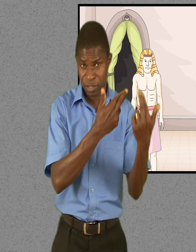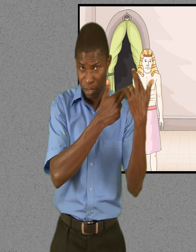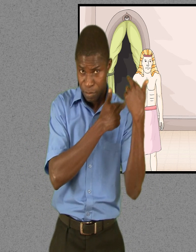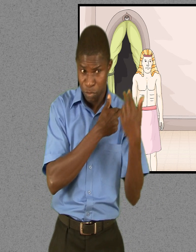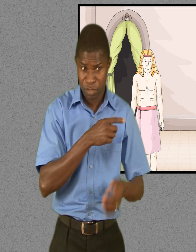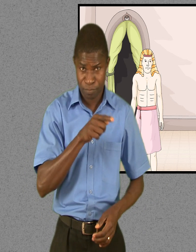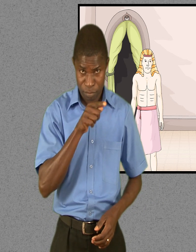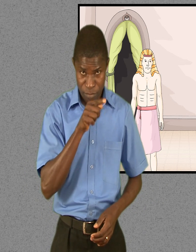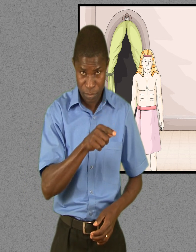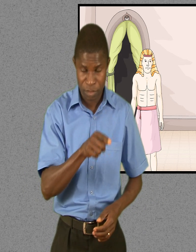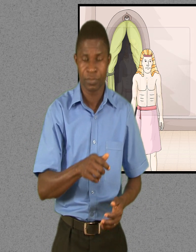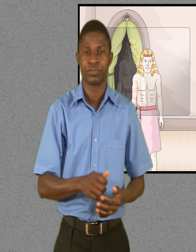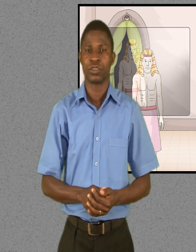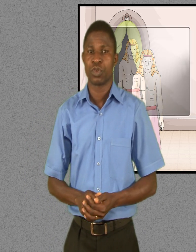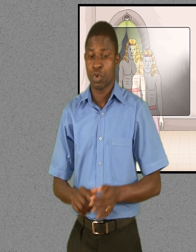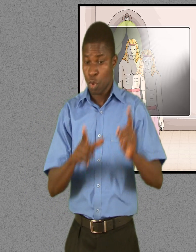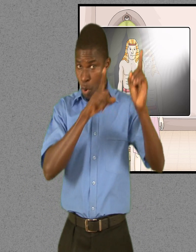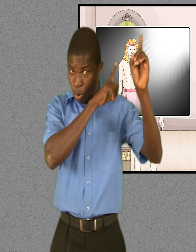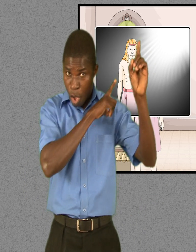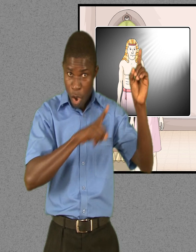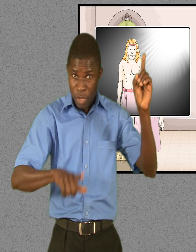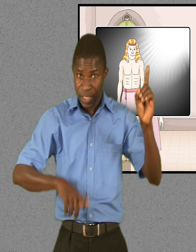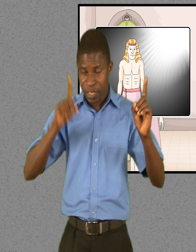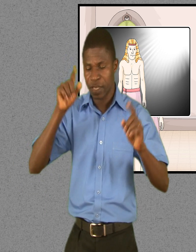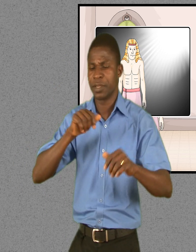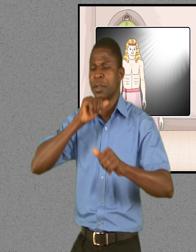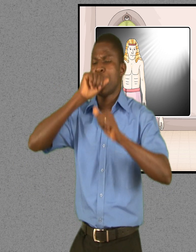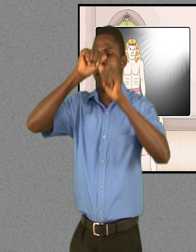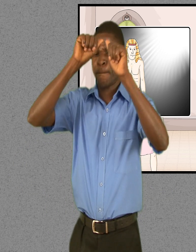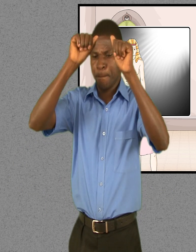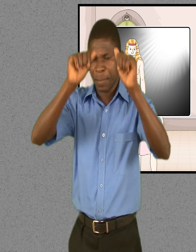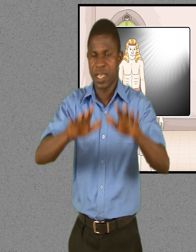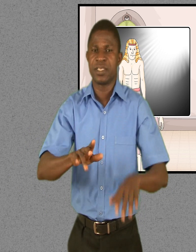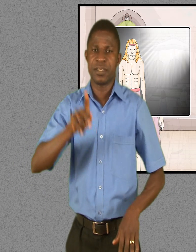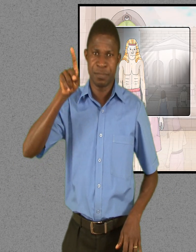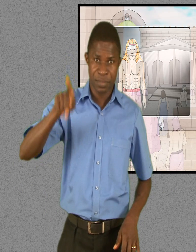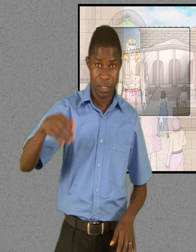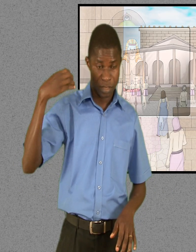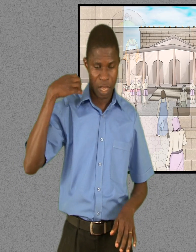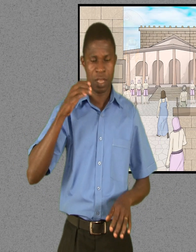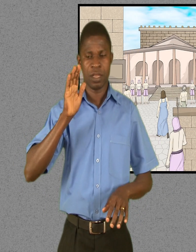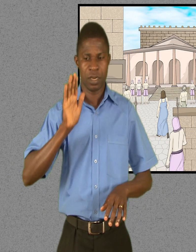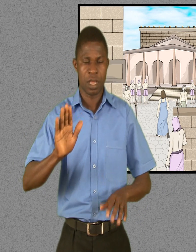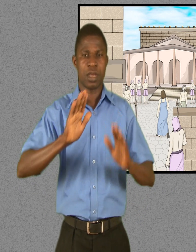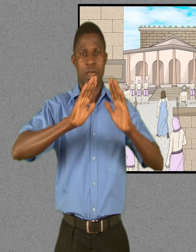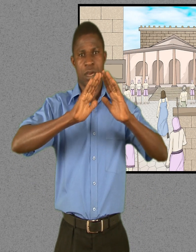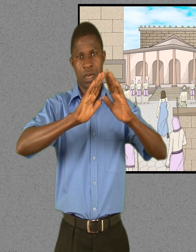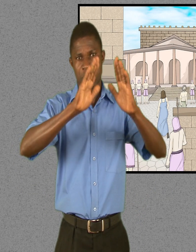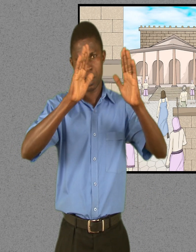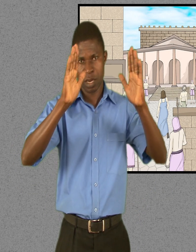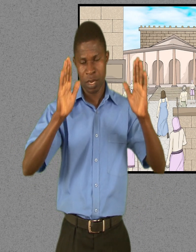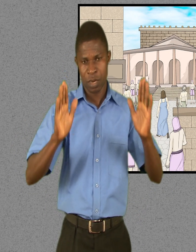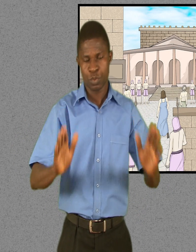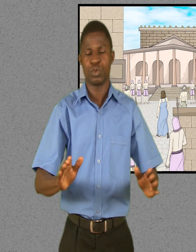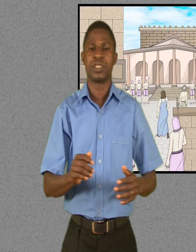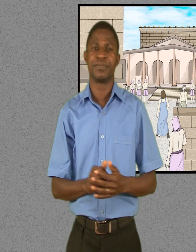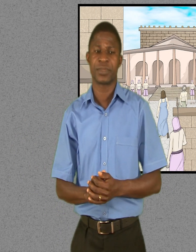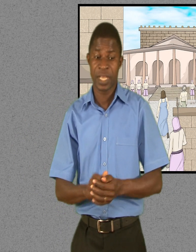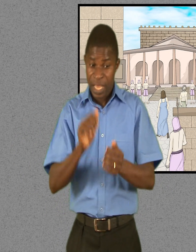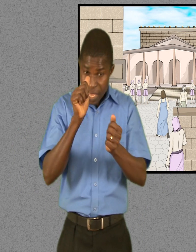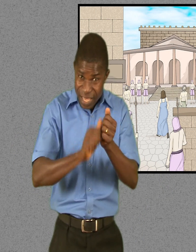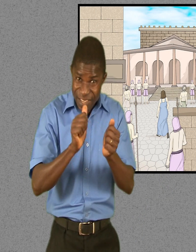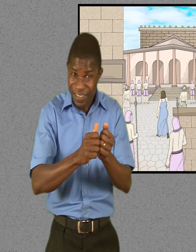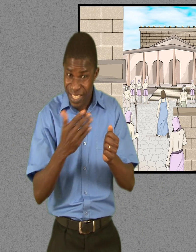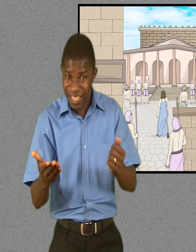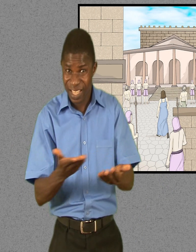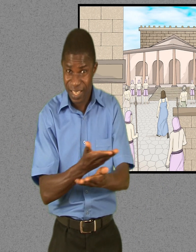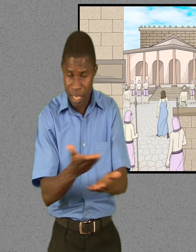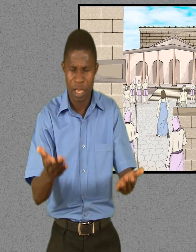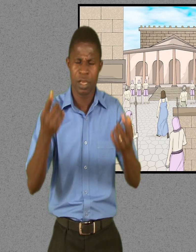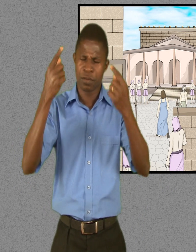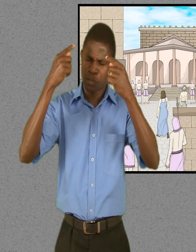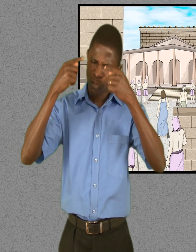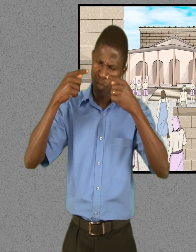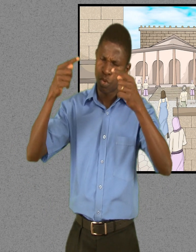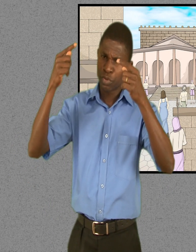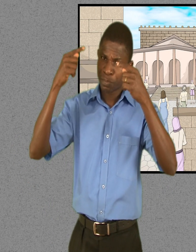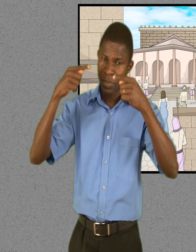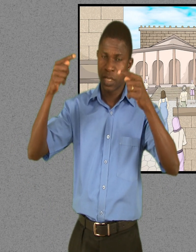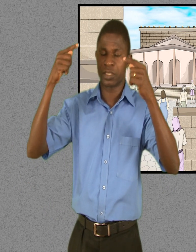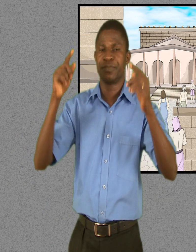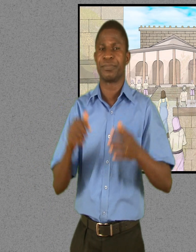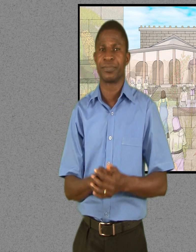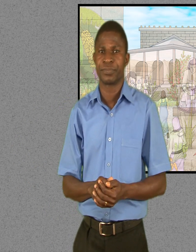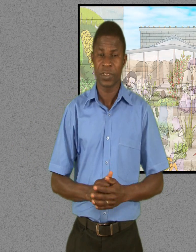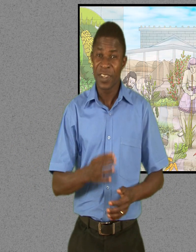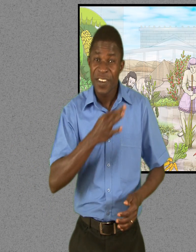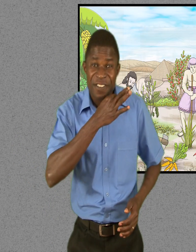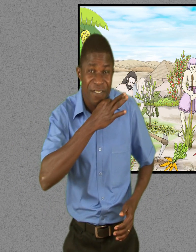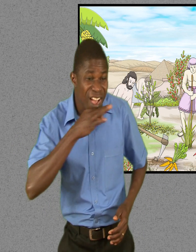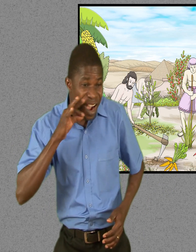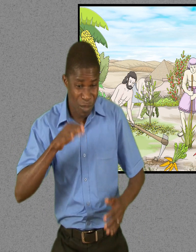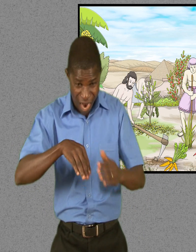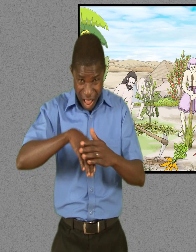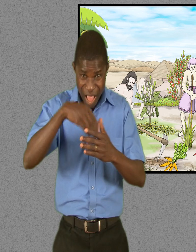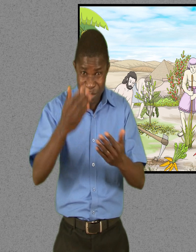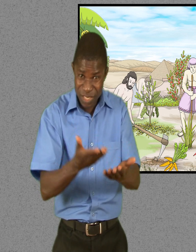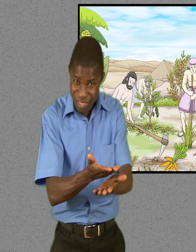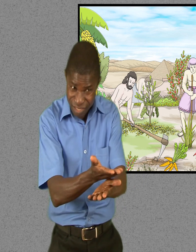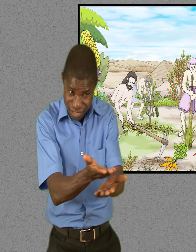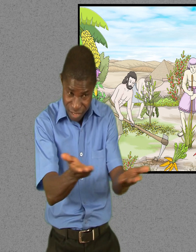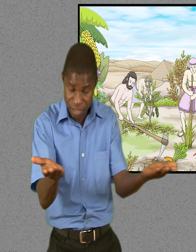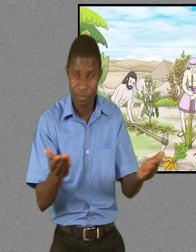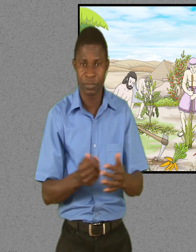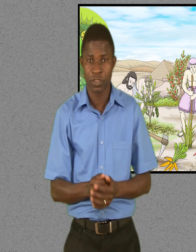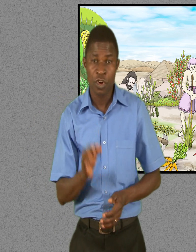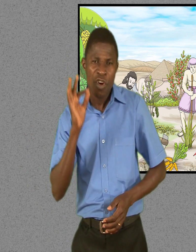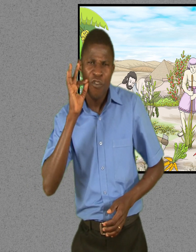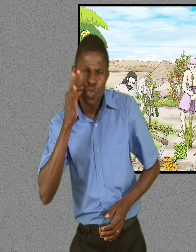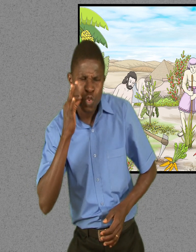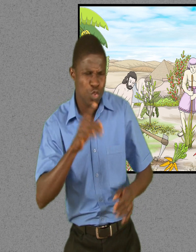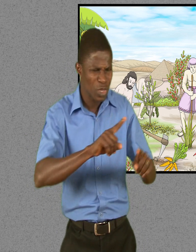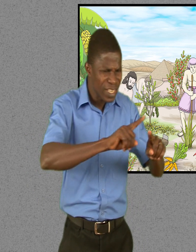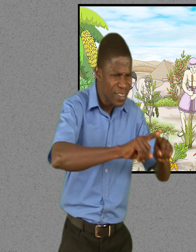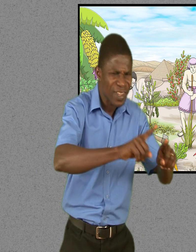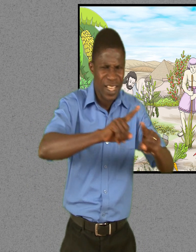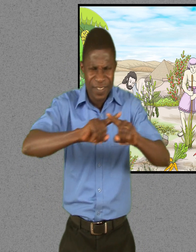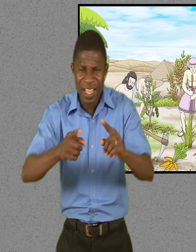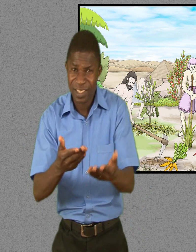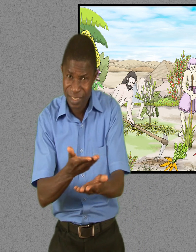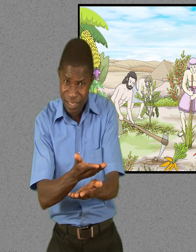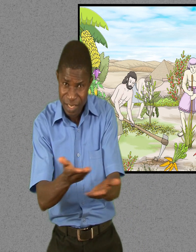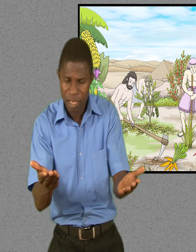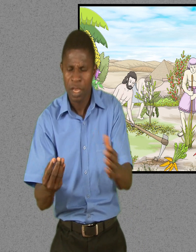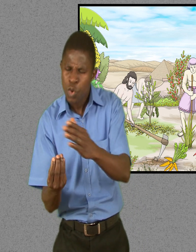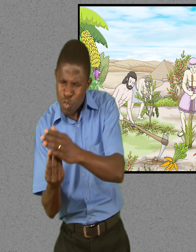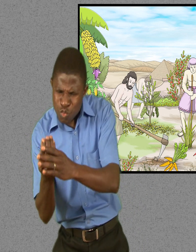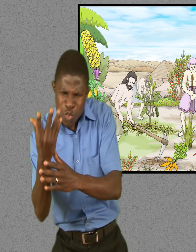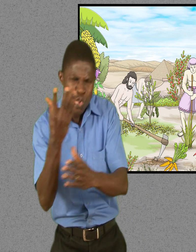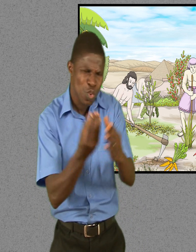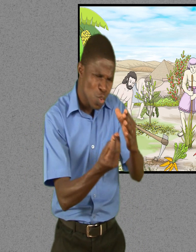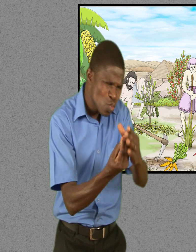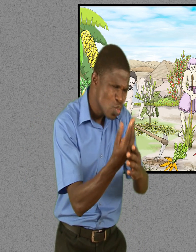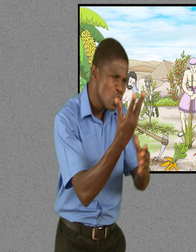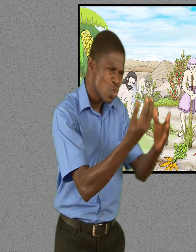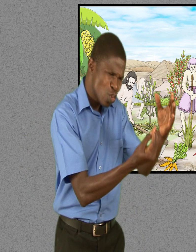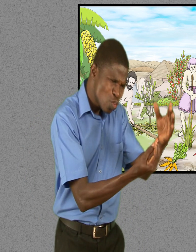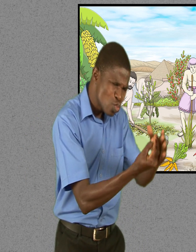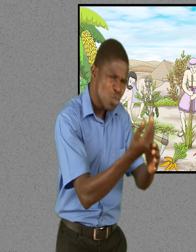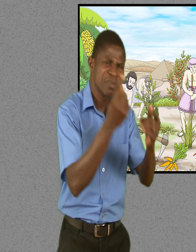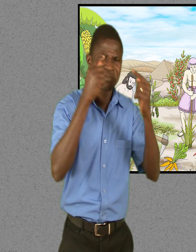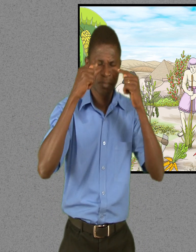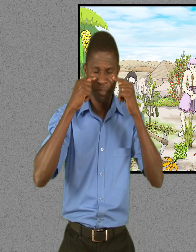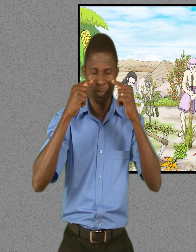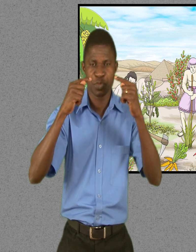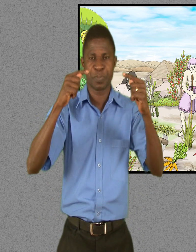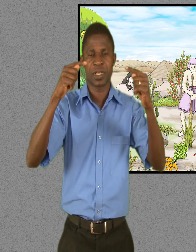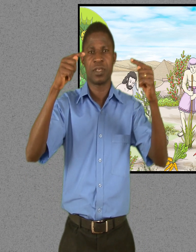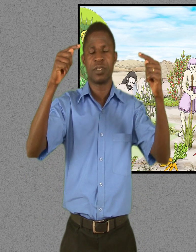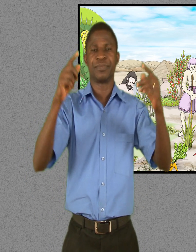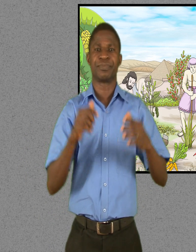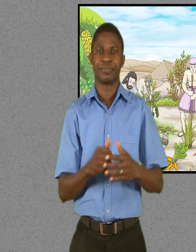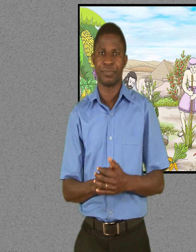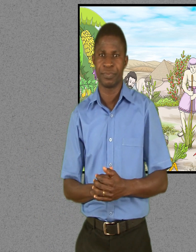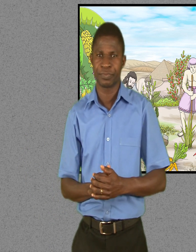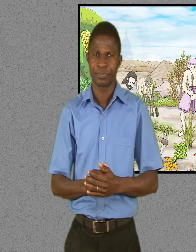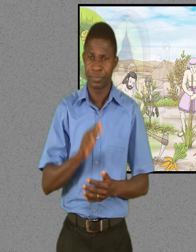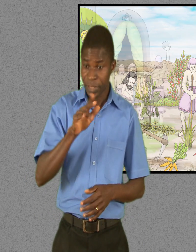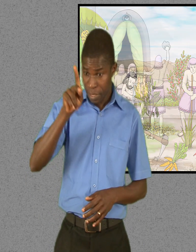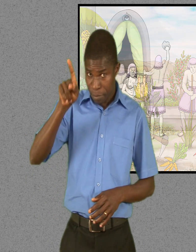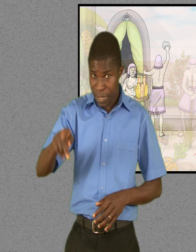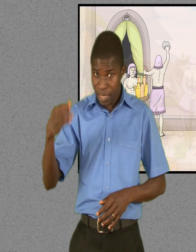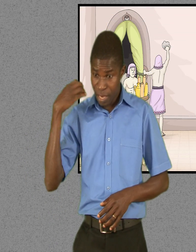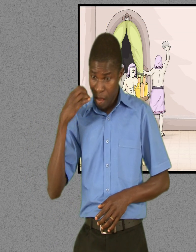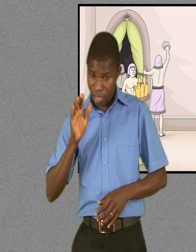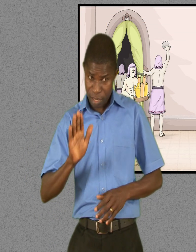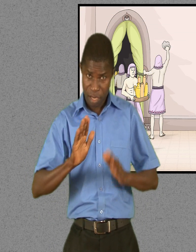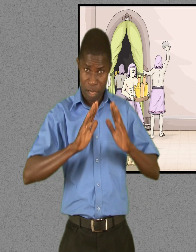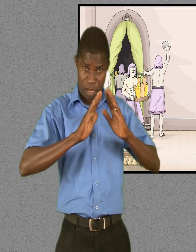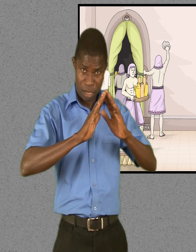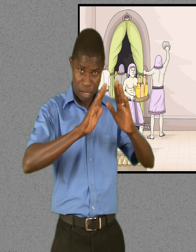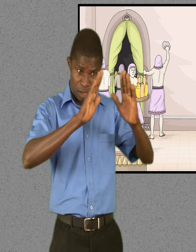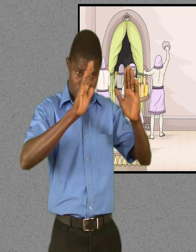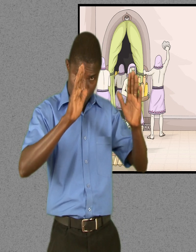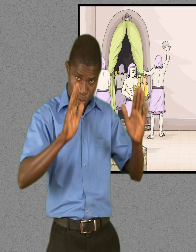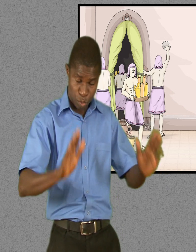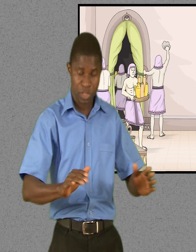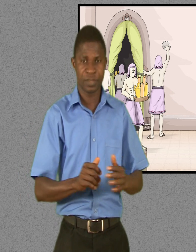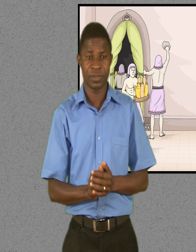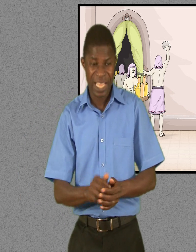From the time that he put Joseph in charge of his household and all he owned, the LORD blessed the Egyptian’s household on account of him. The LORD’s blessing was on everything he owned, both in his house and in his field.